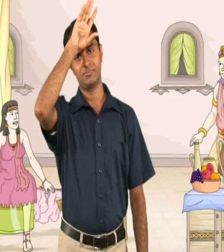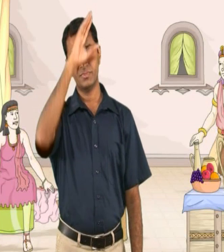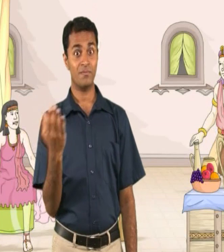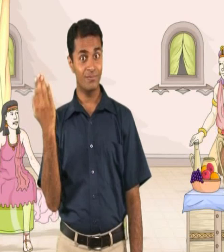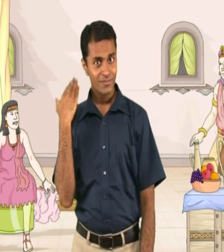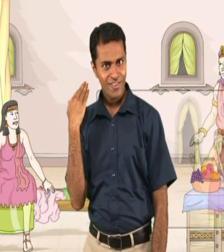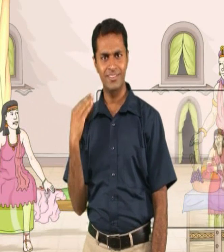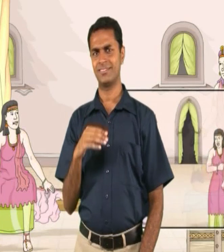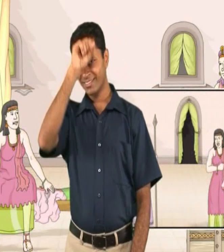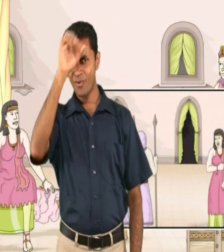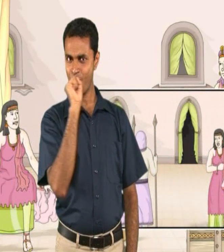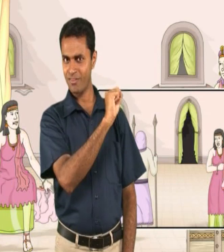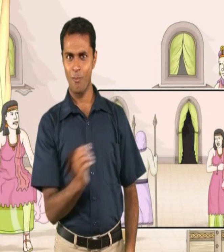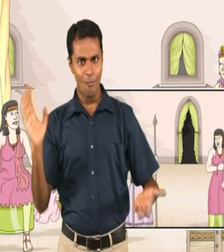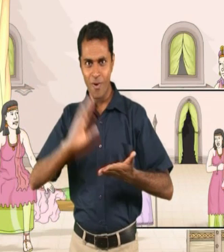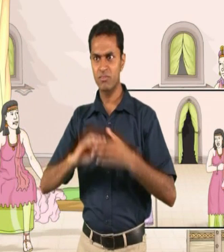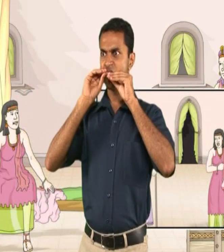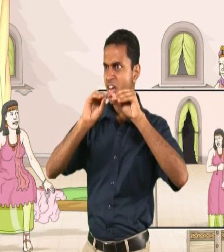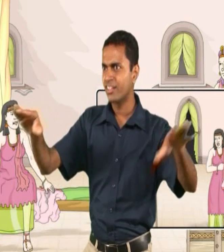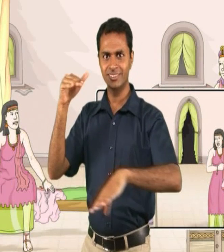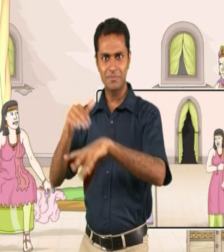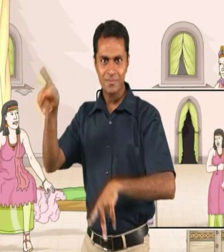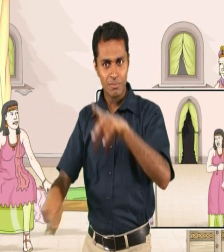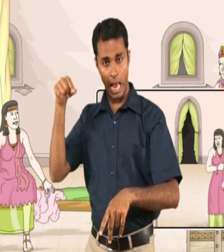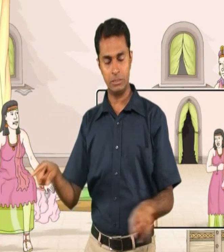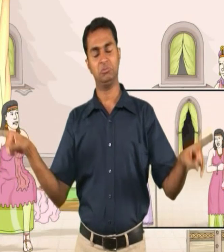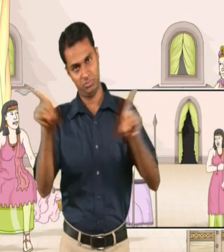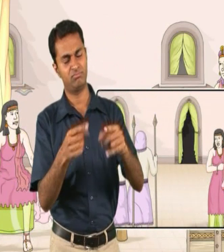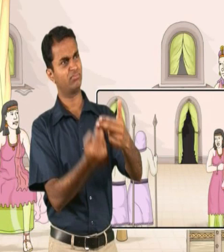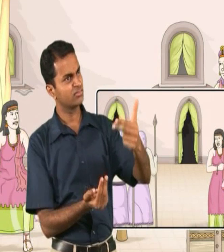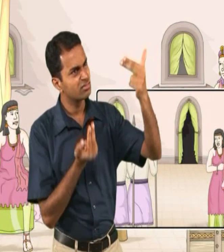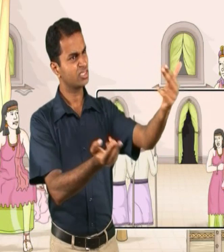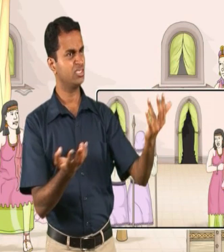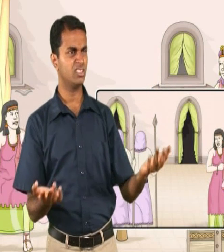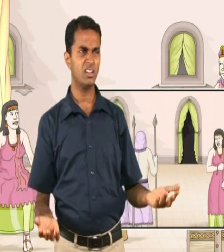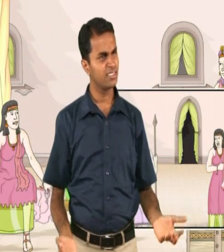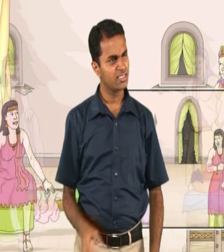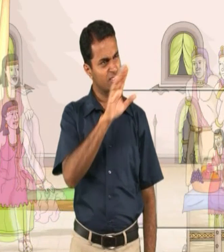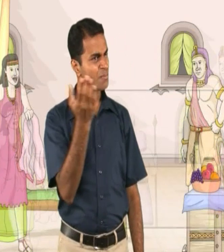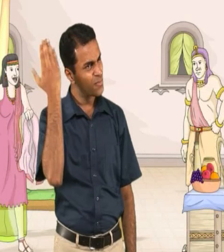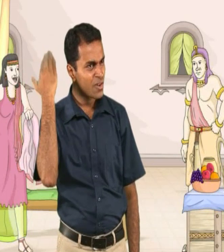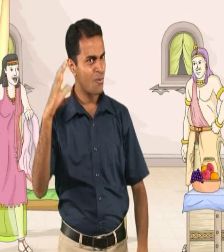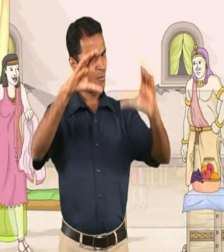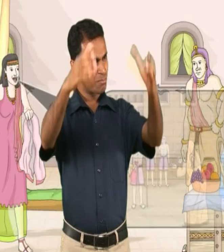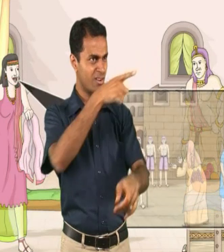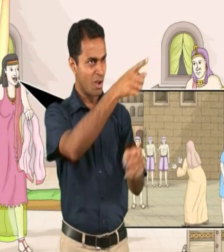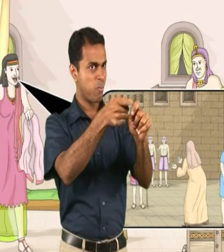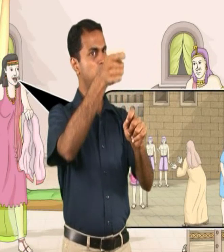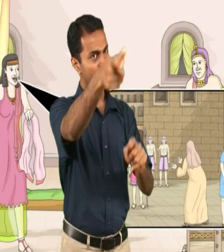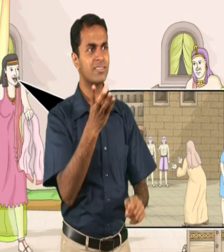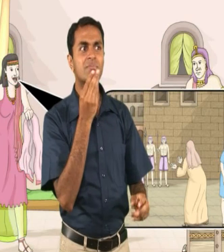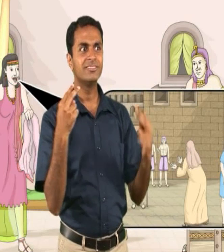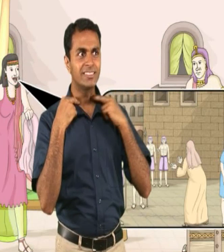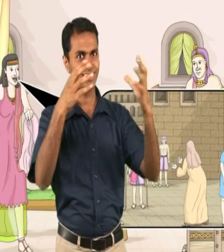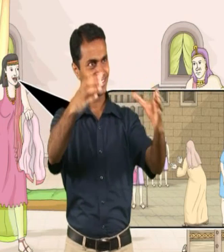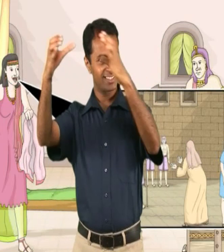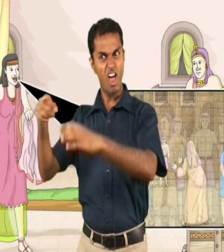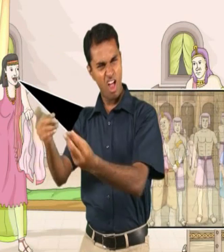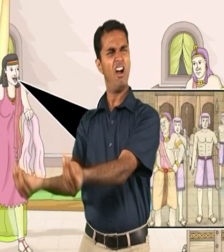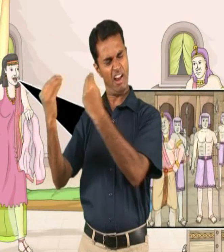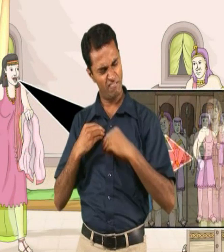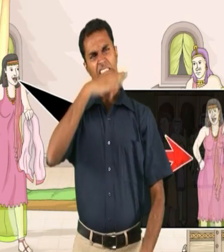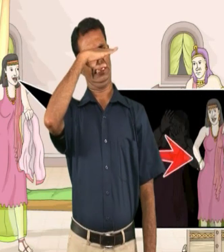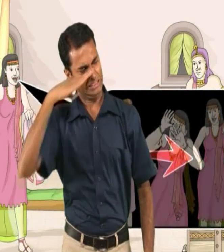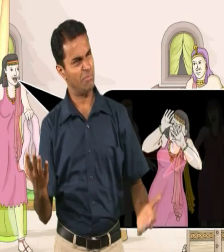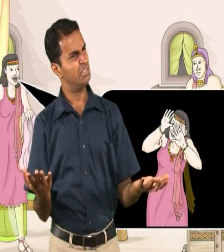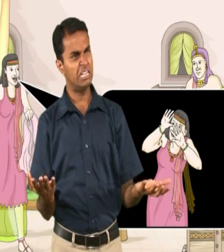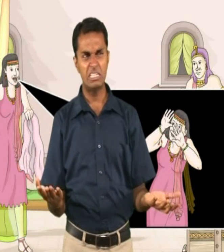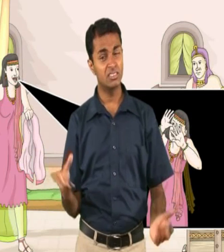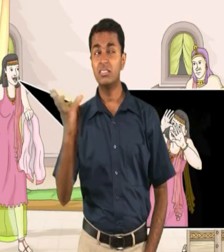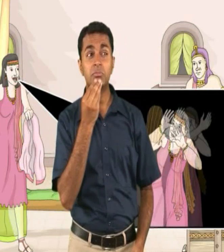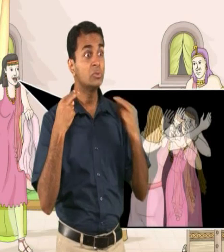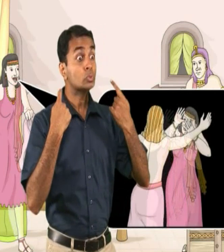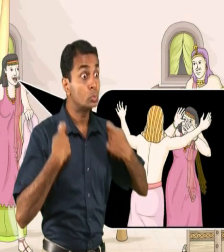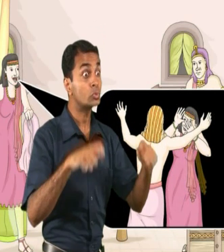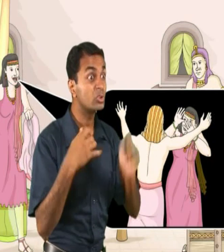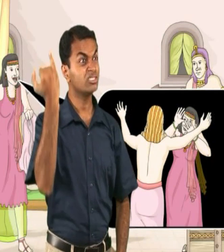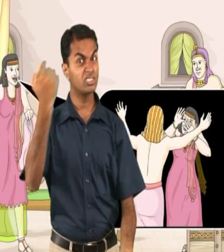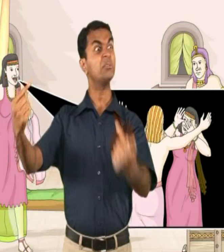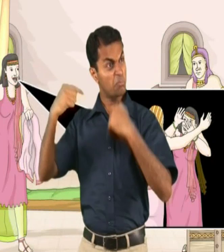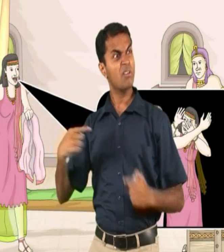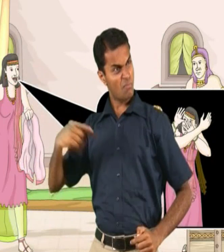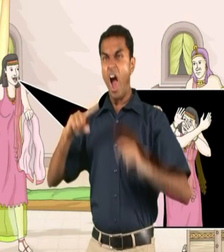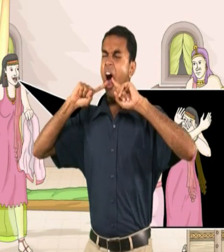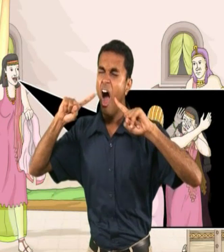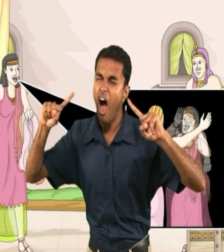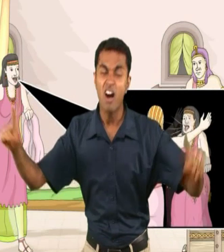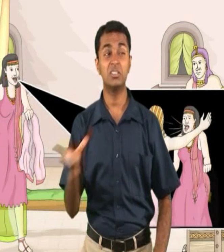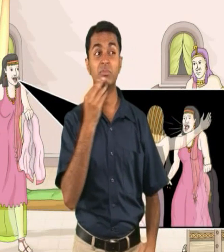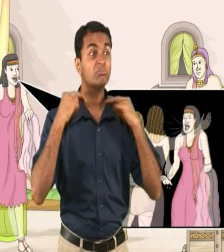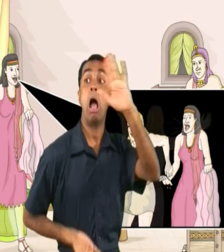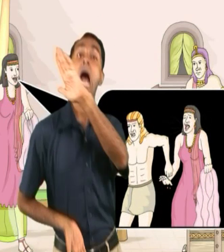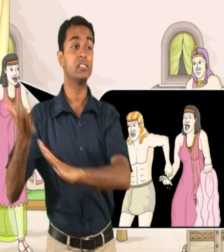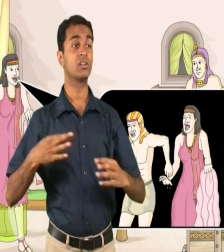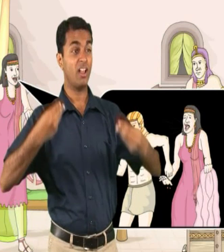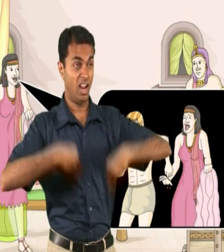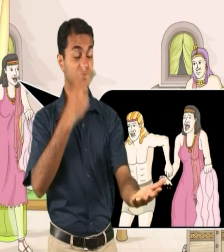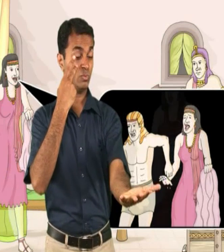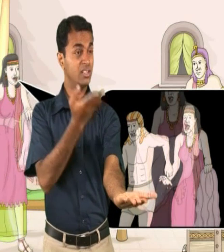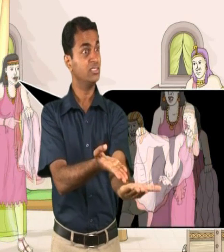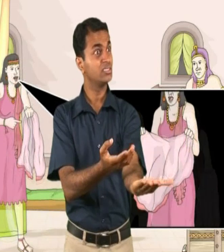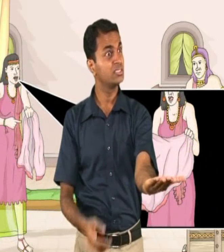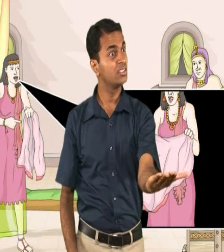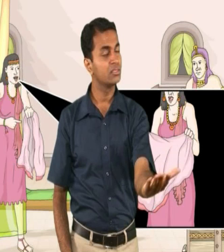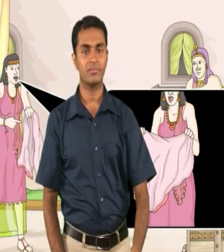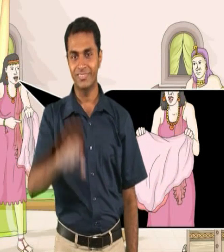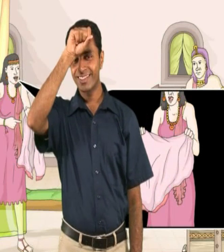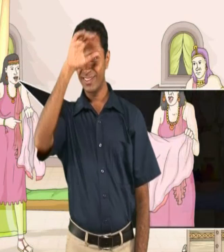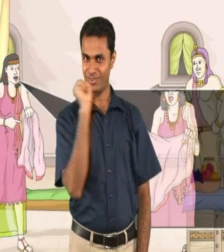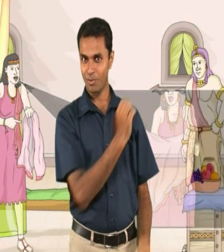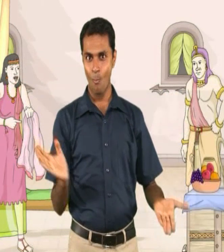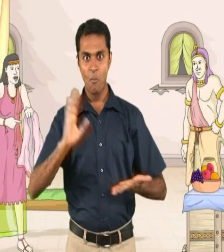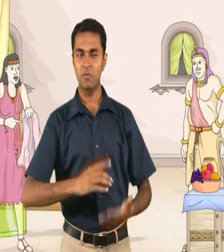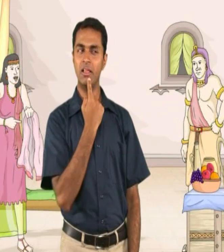Then she told him the same story: “The Hebrew slave you brought us came to me to make sport of me, but when I screamed for help, he left his cloak beside me and ran out of the house.”